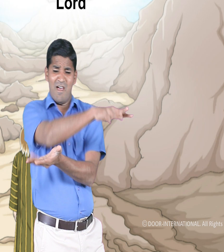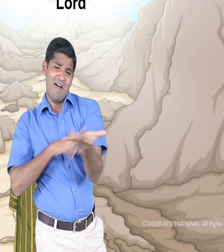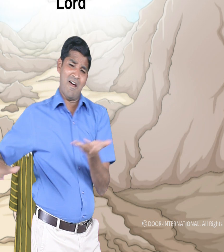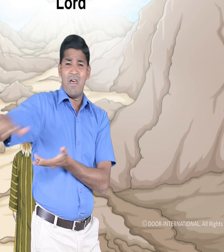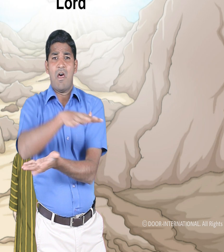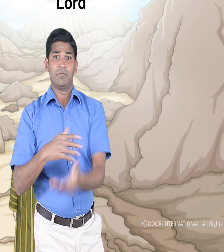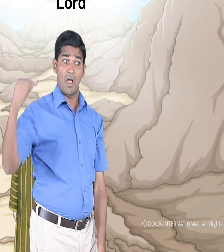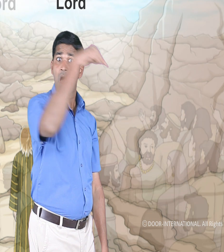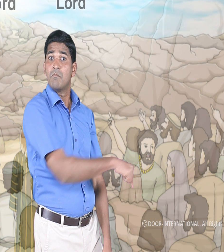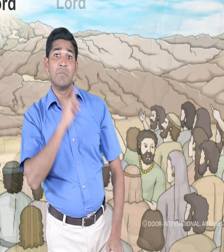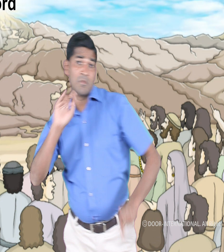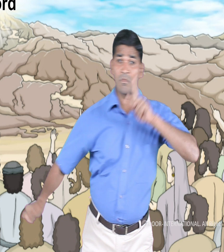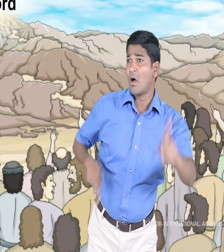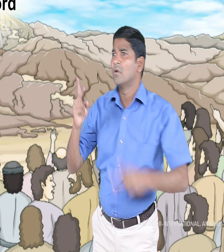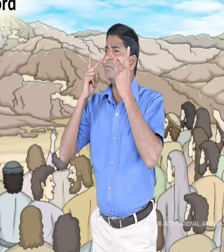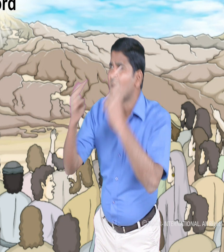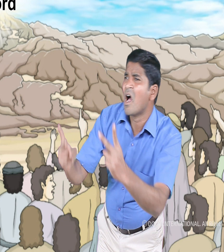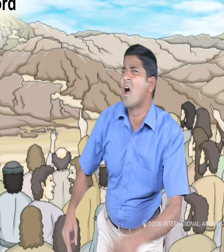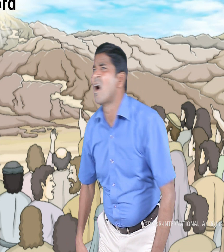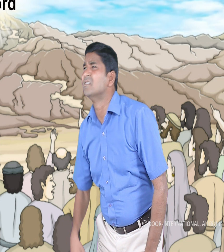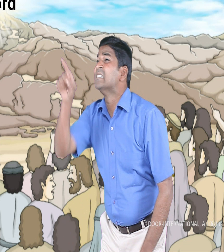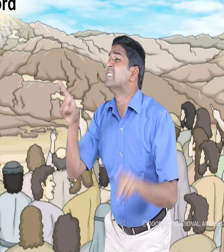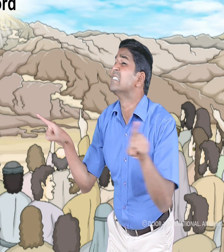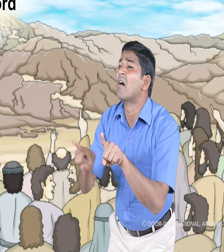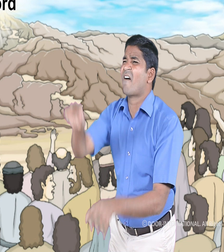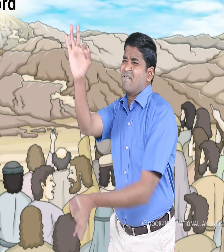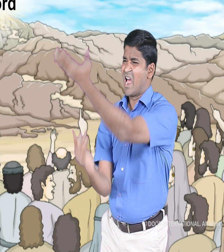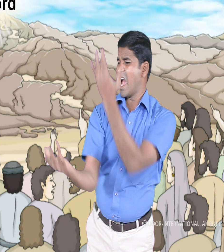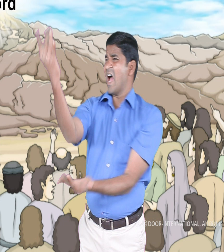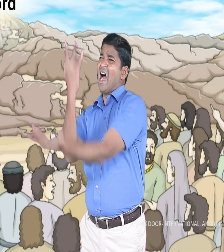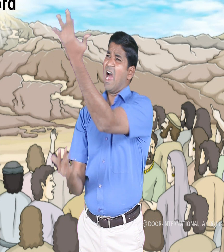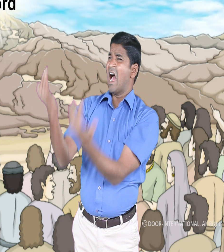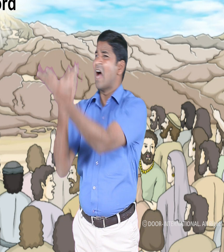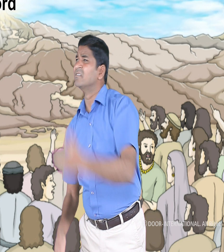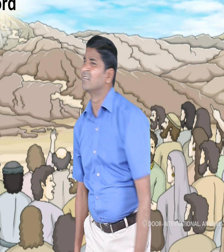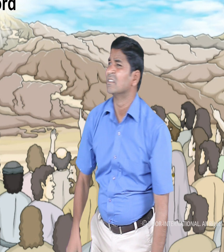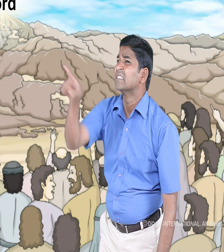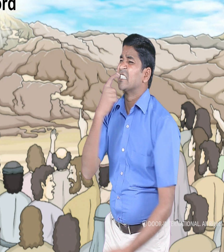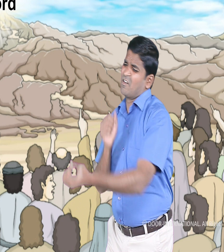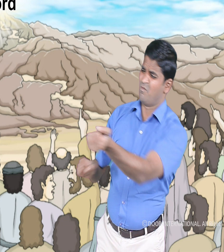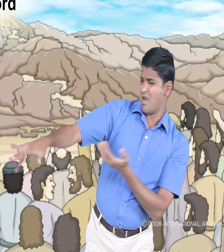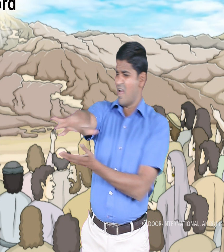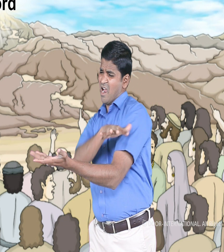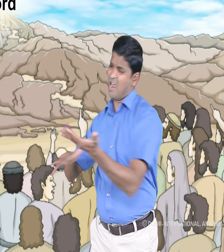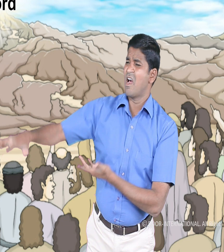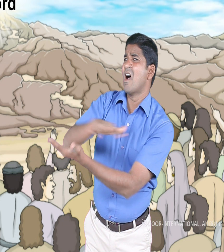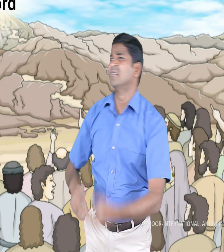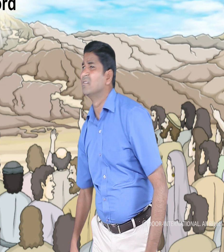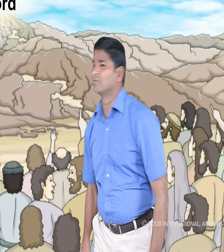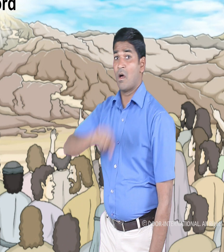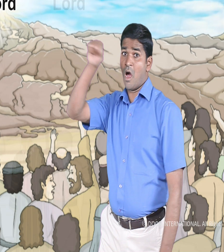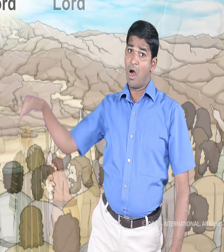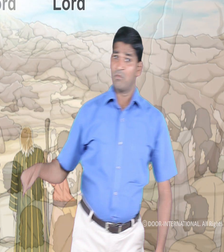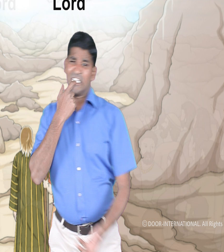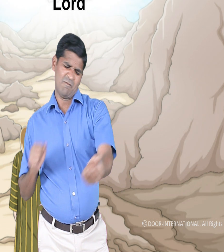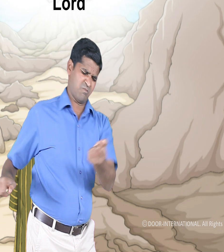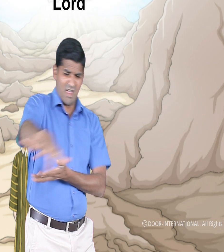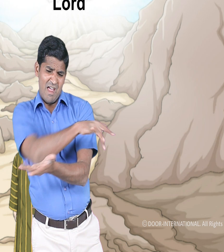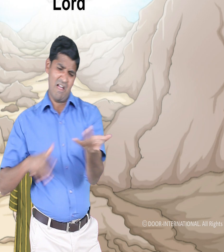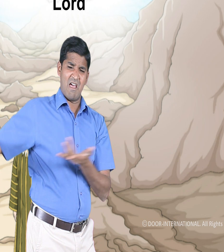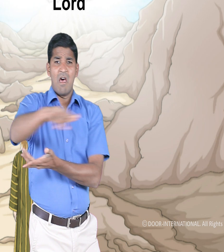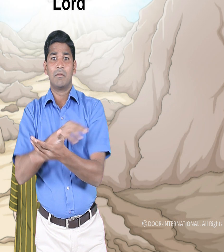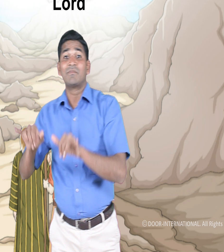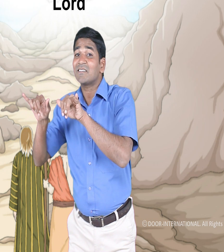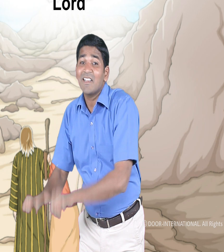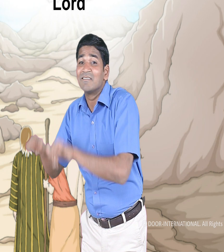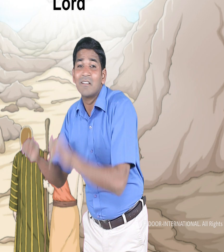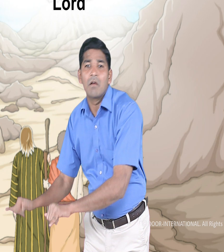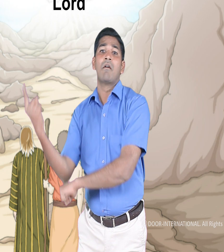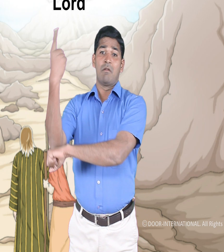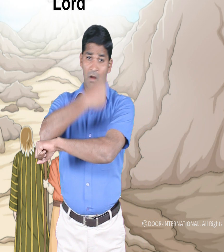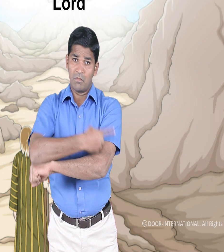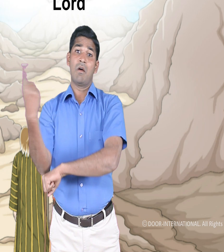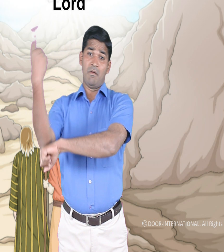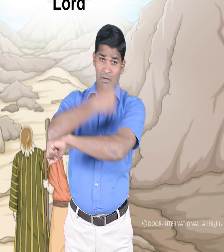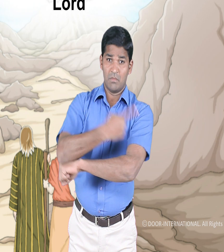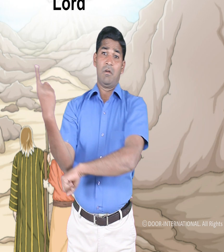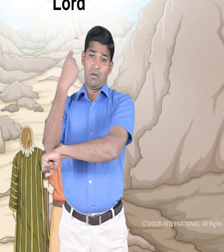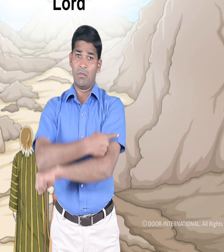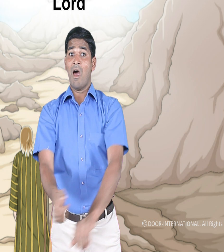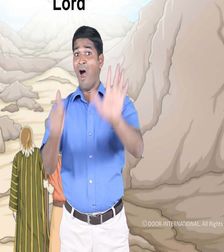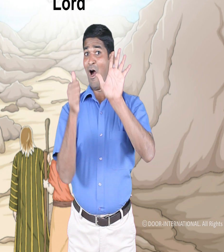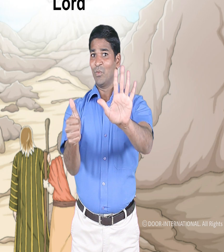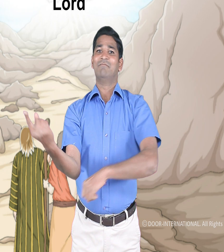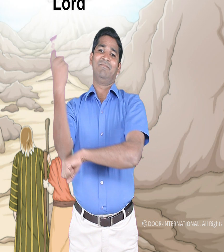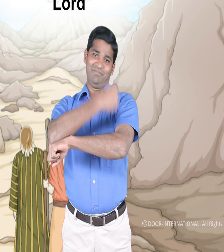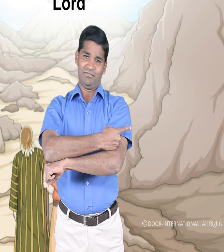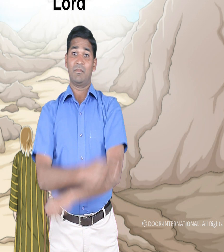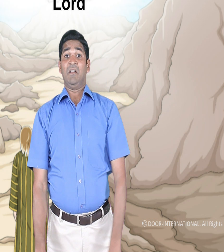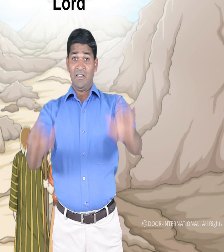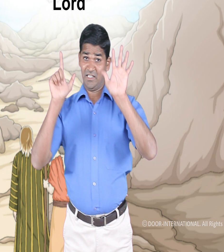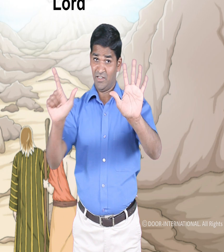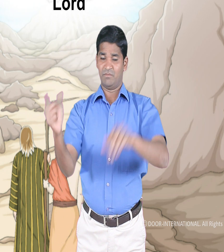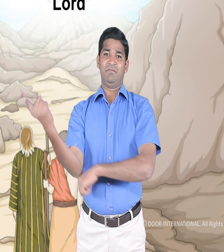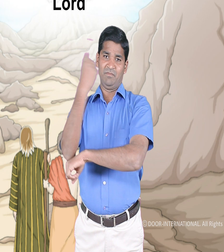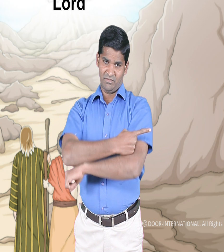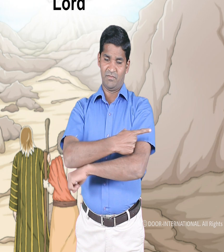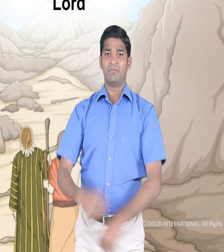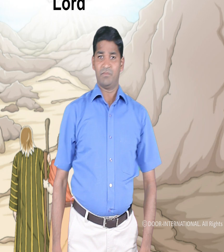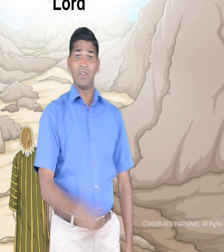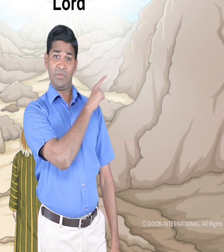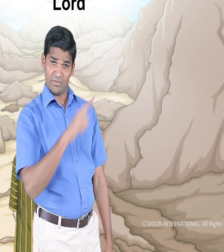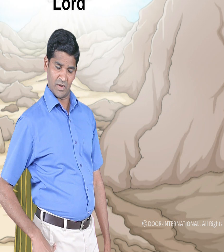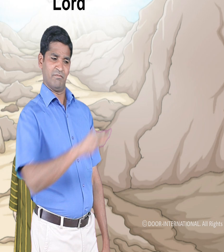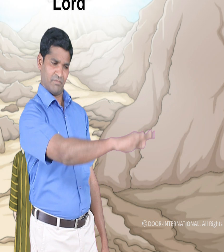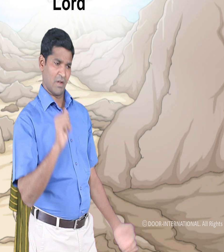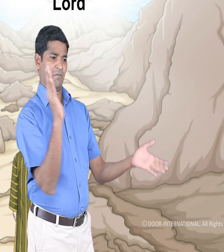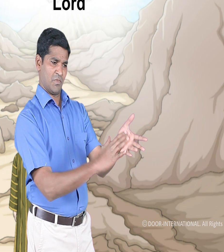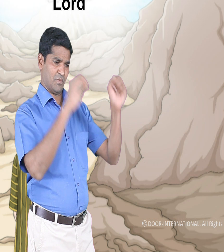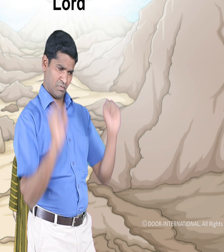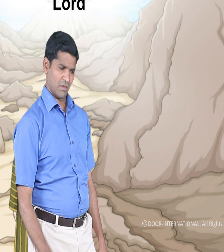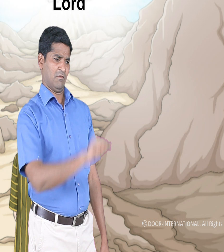And the sight of the glory of the LORD was like a consuming fire on the mountaintop in the eyes of the Israelites.